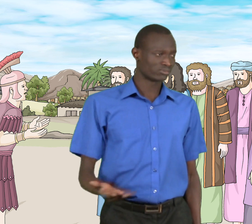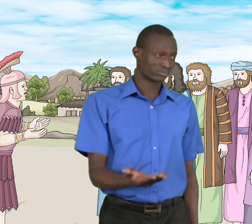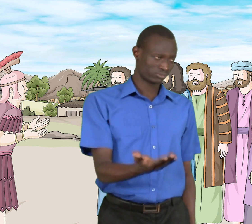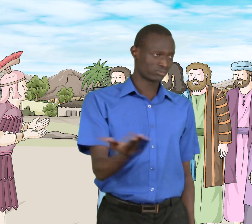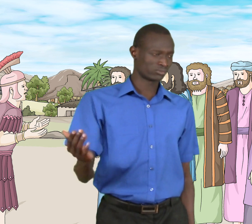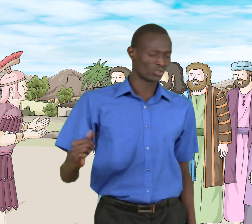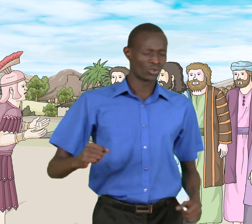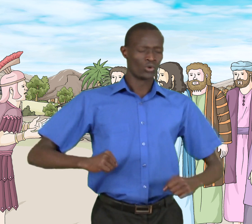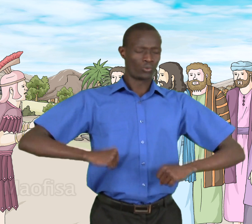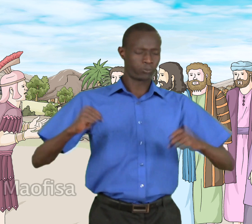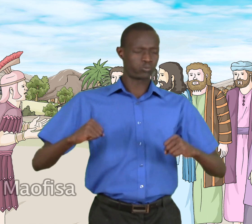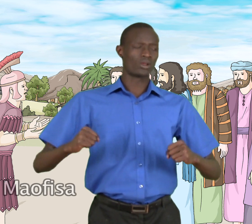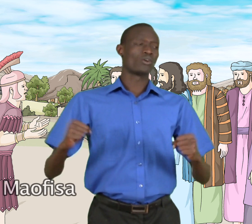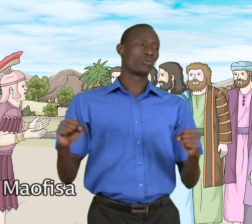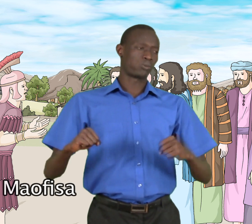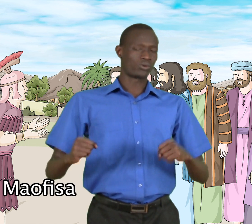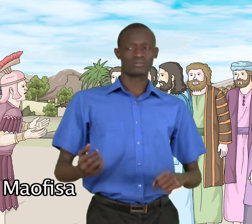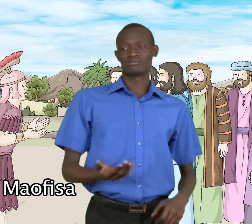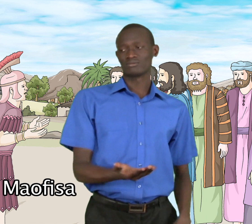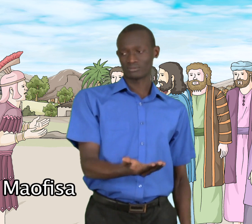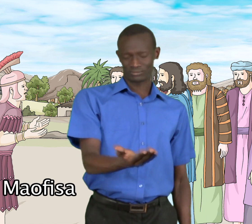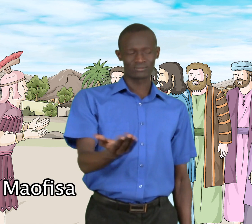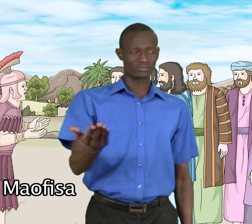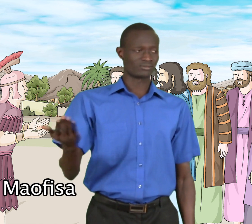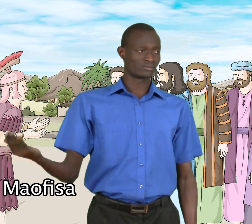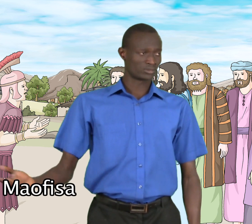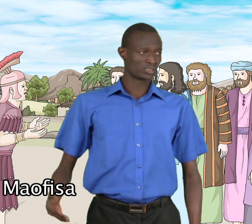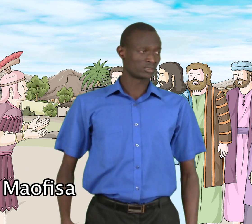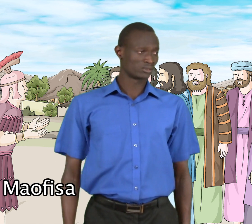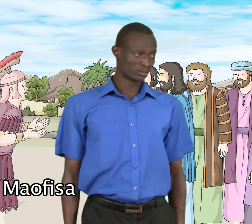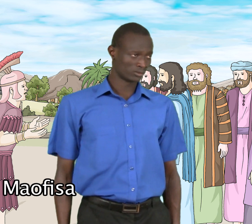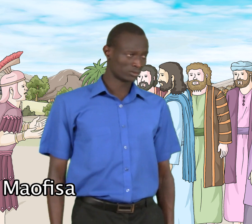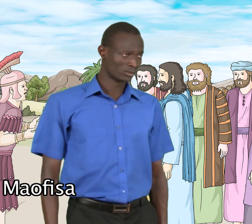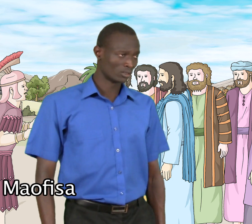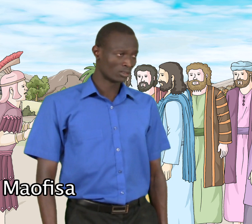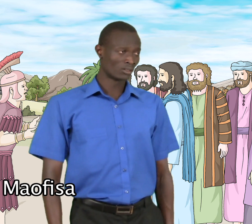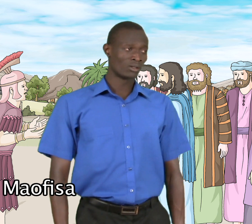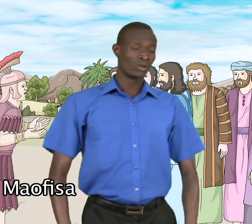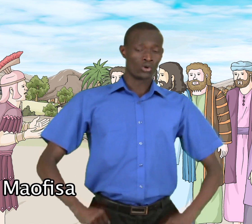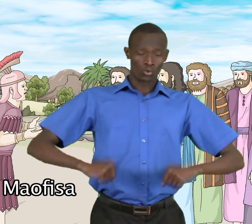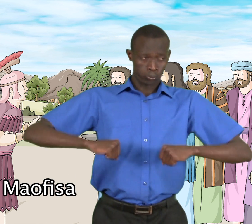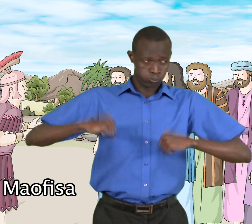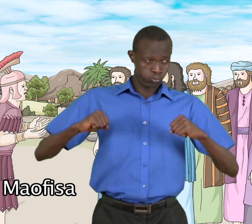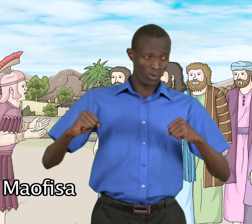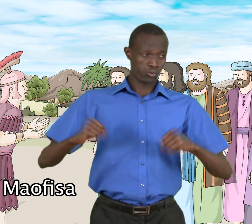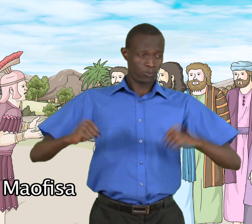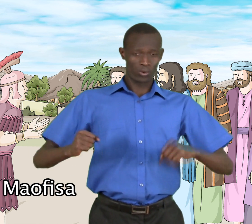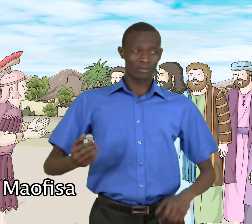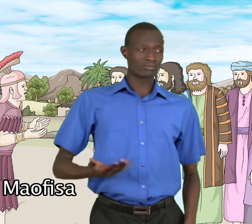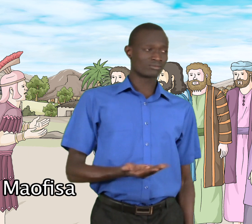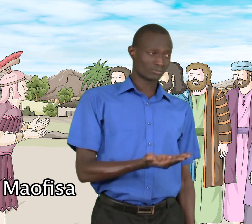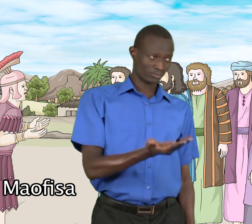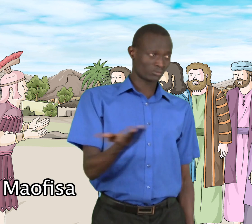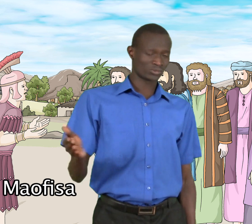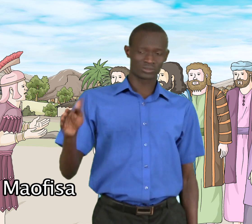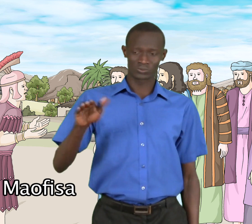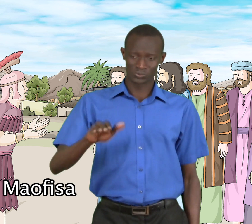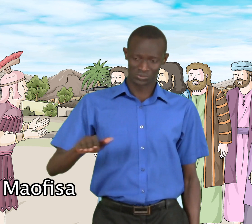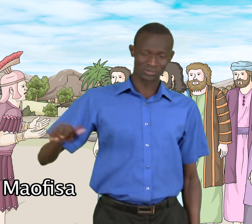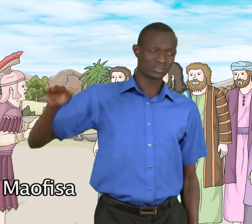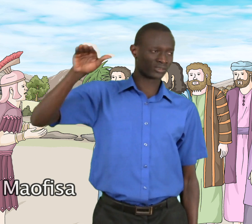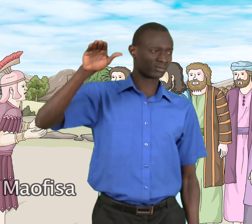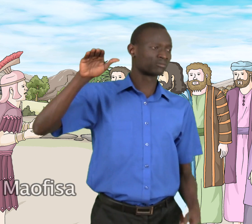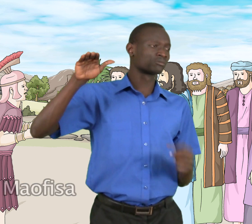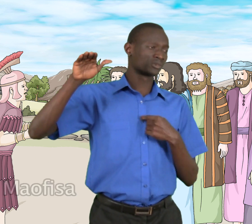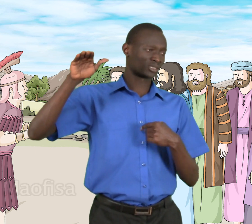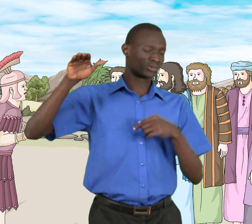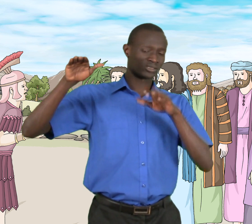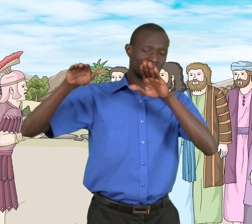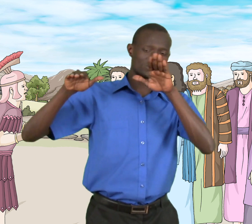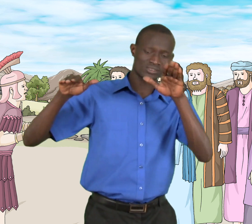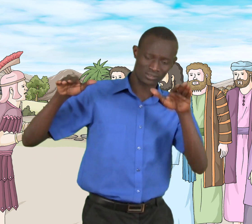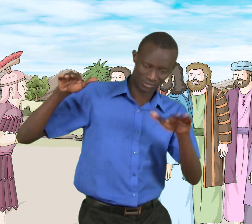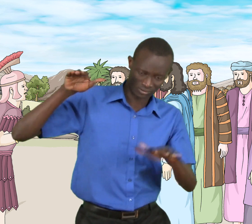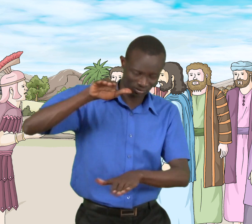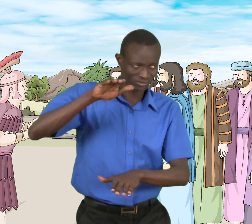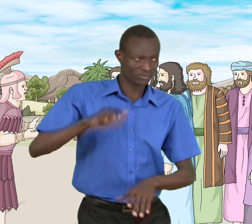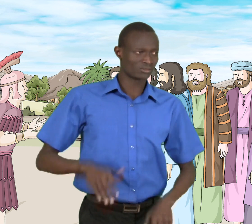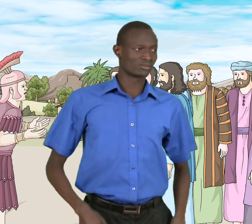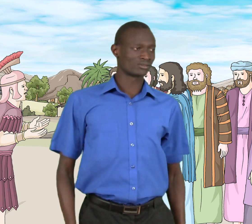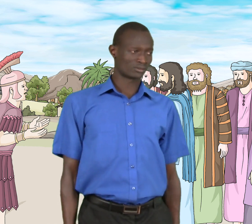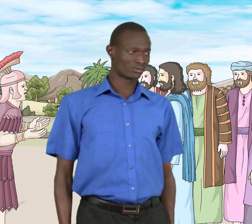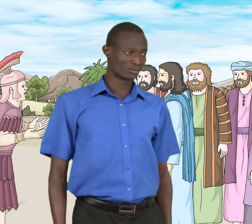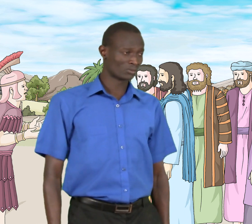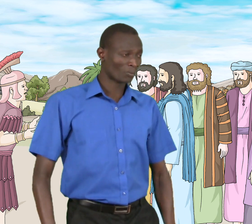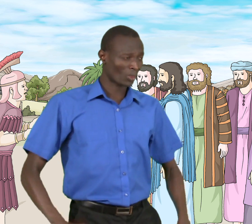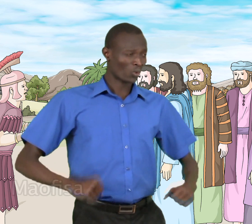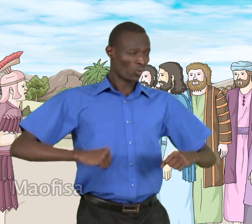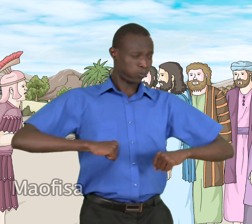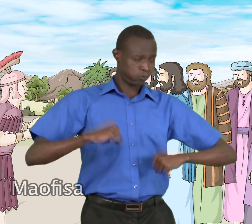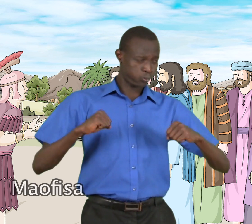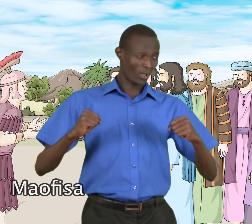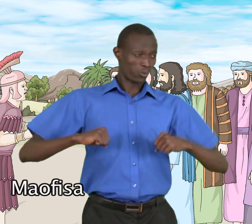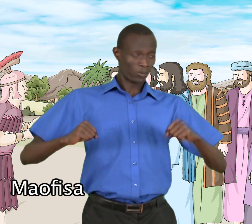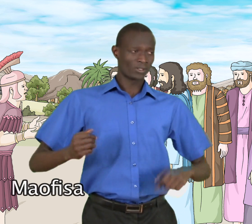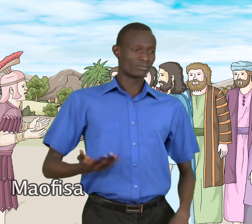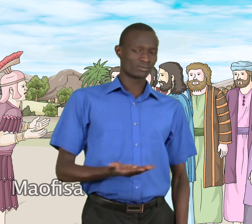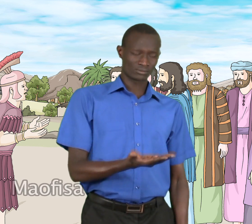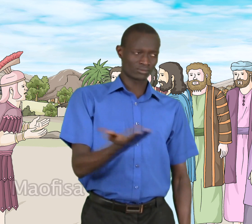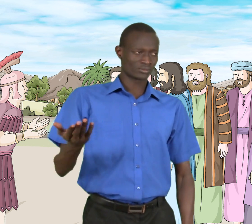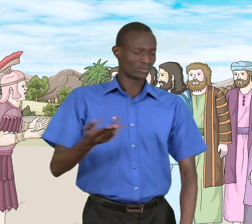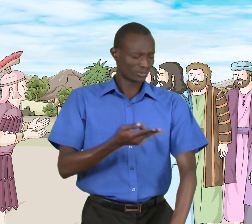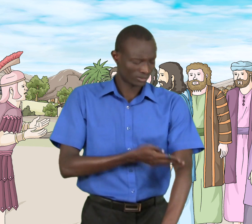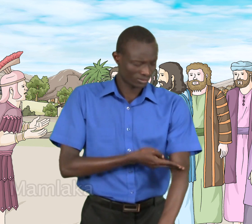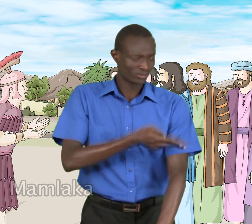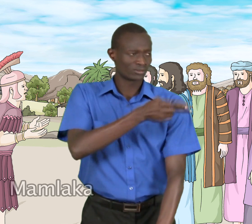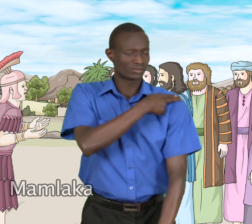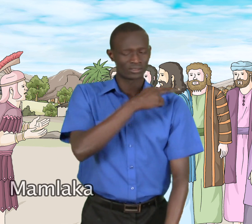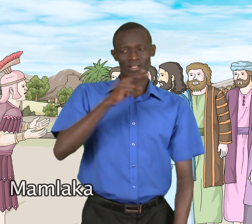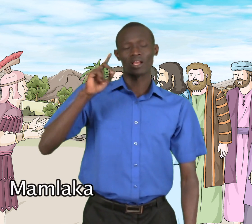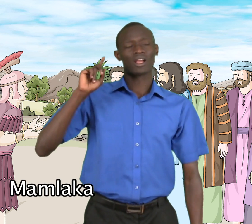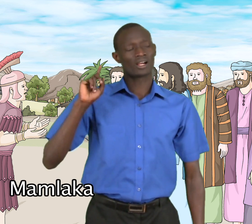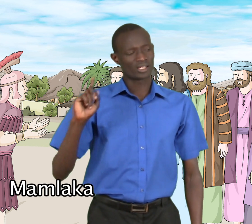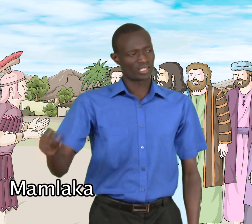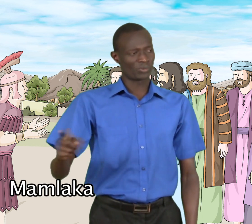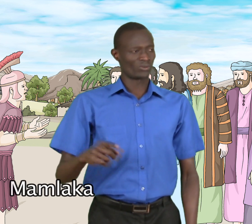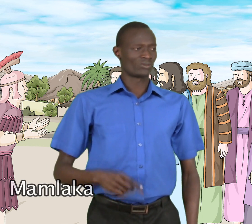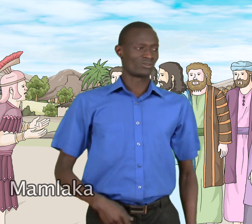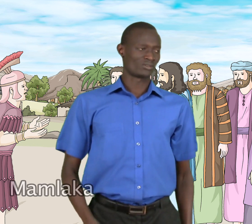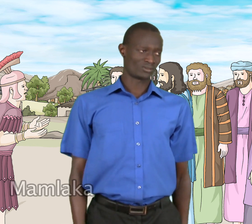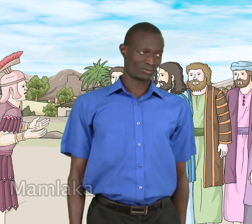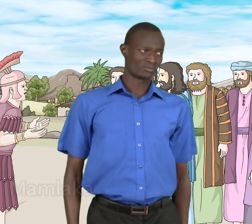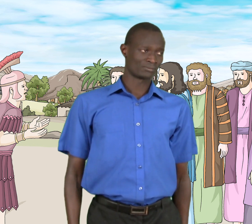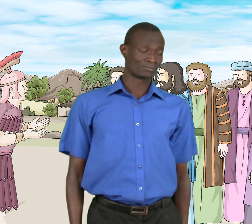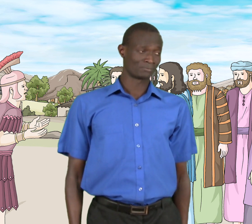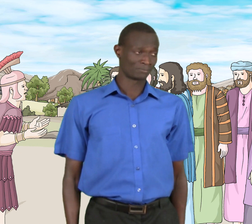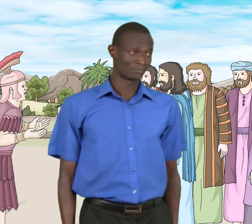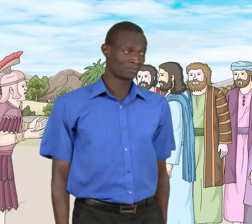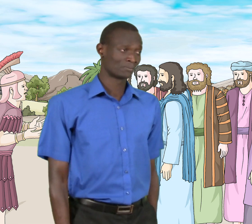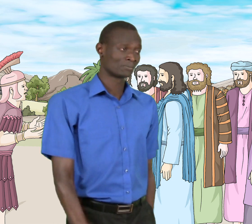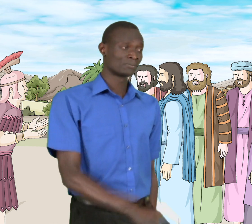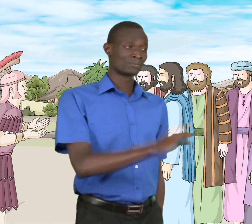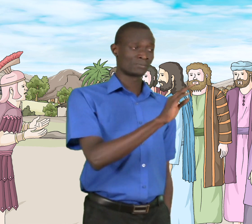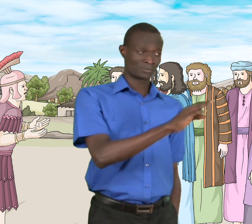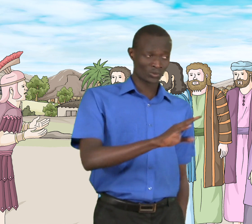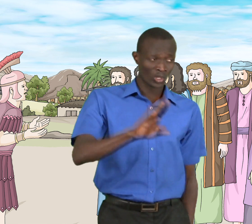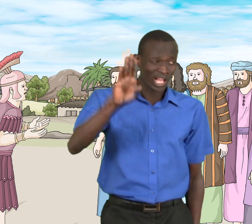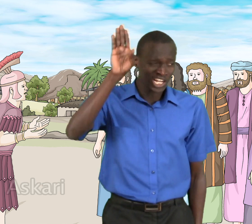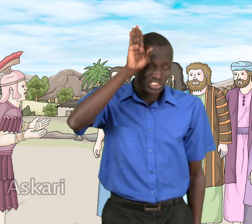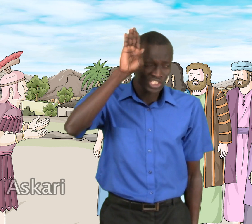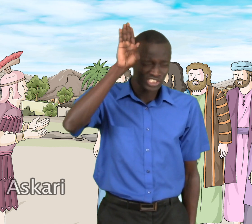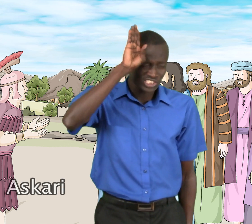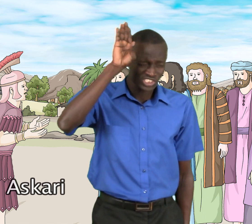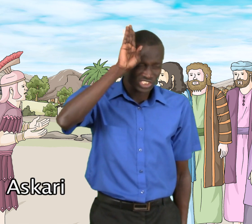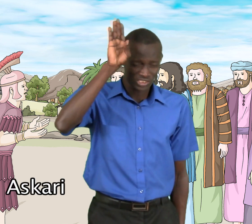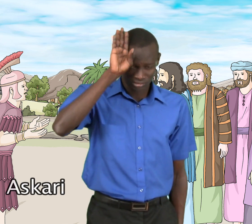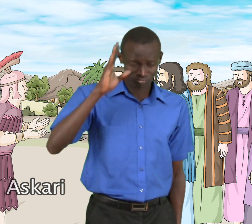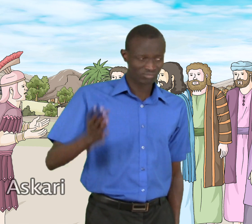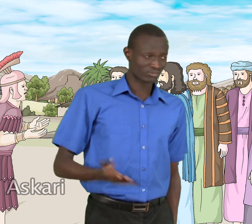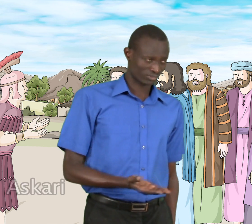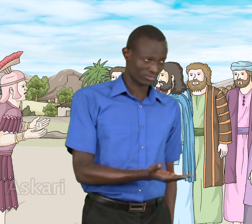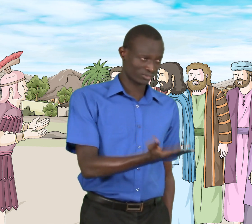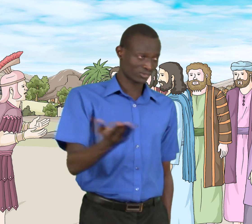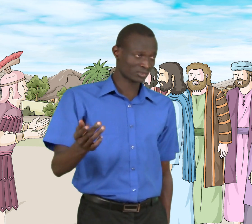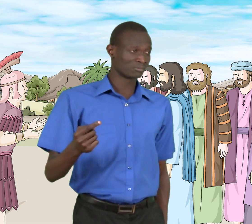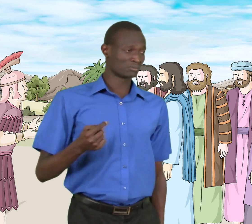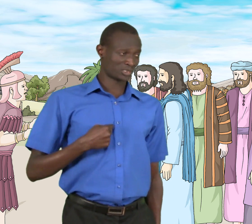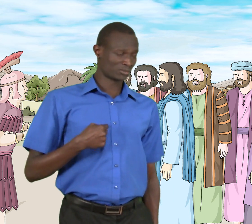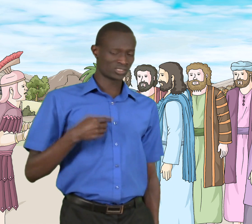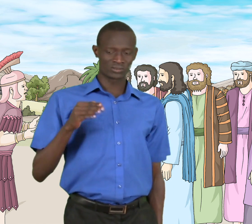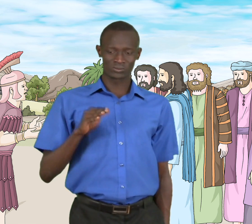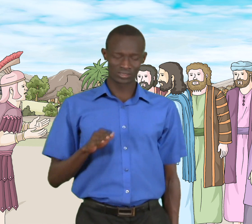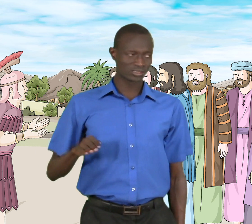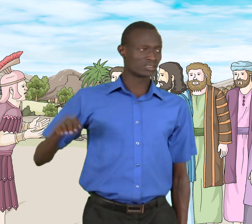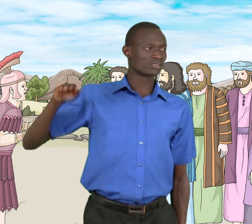For I myself am a man under authority, with soldiers under me.